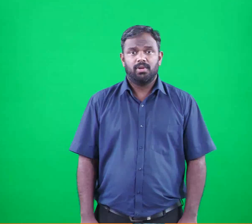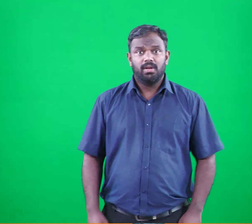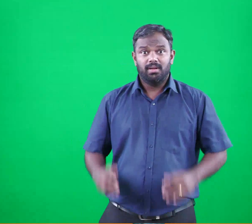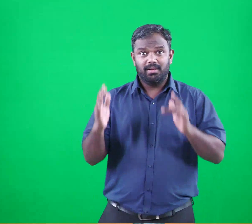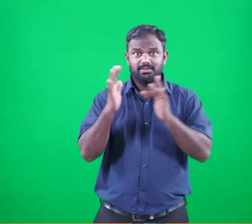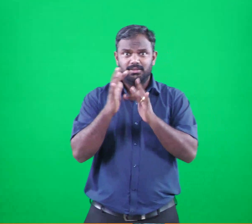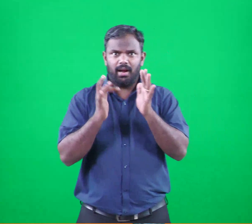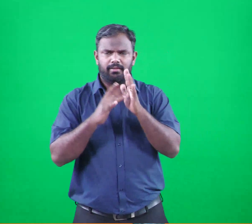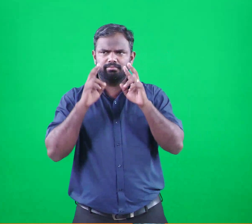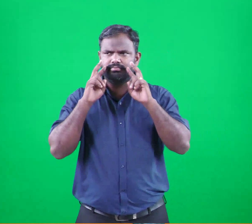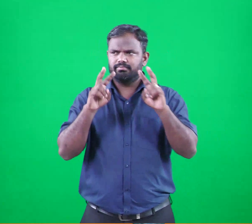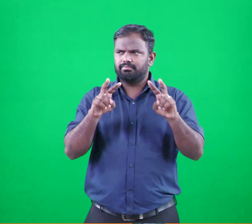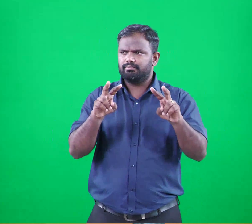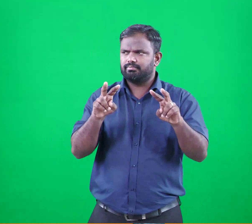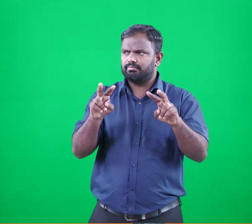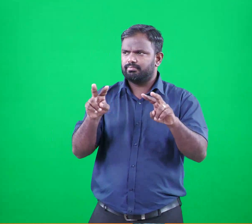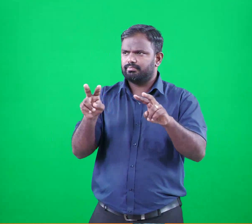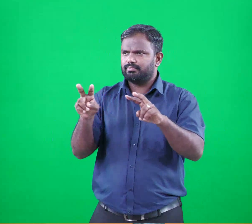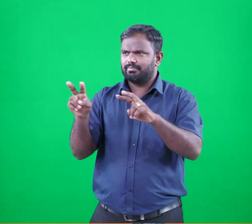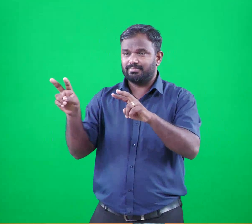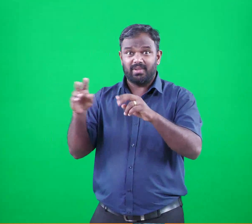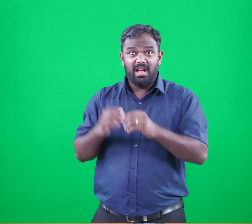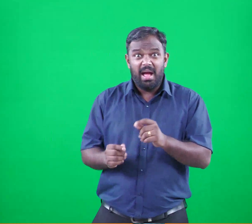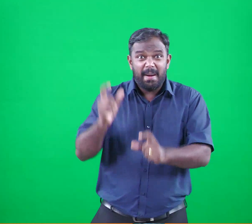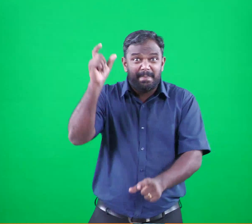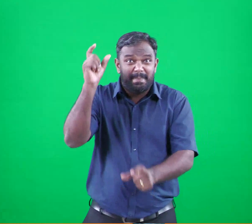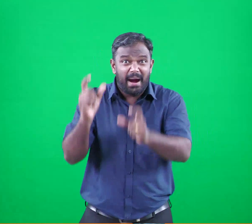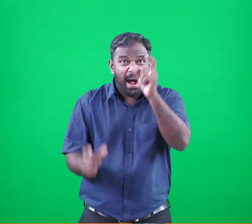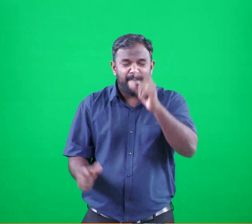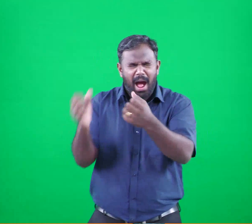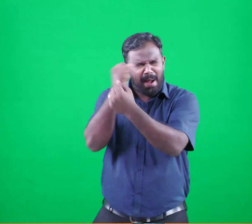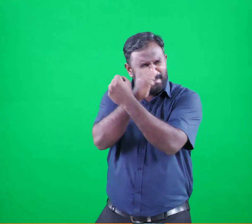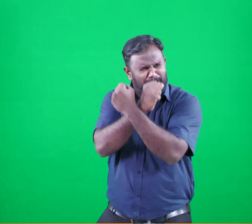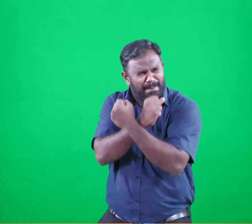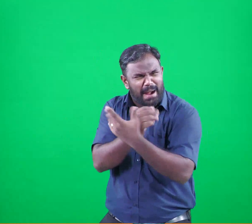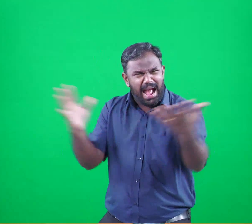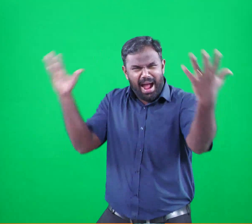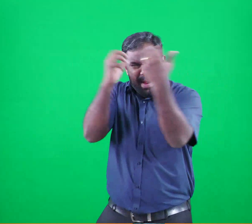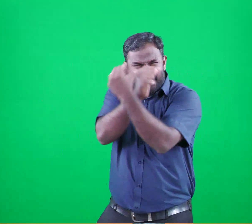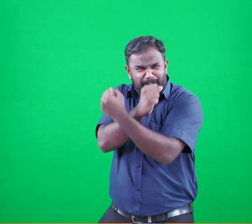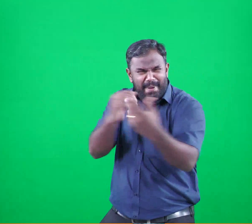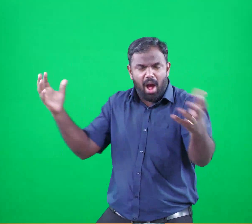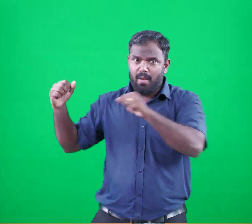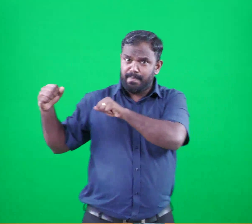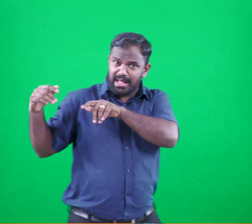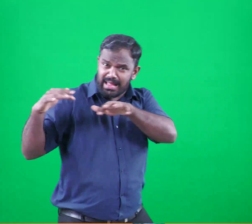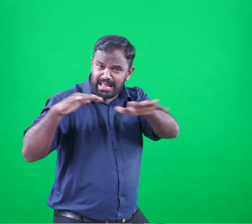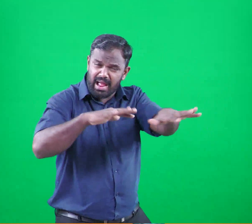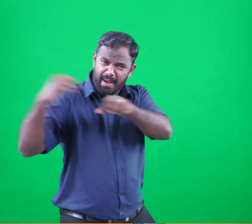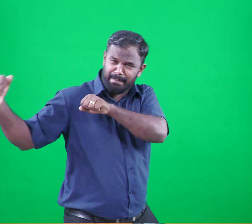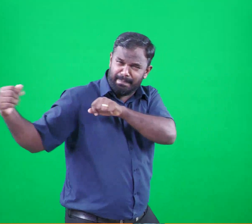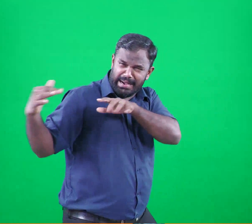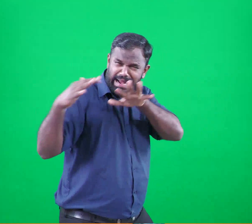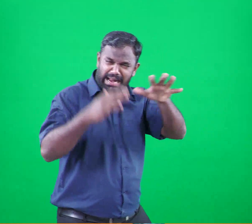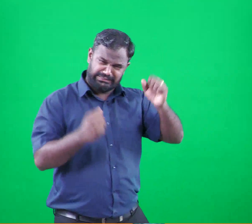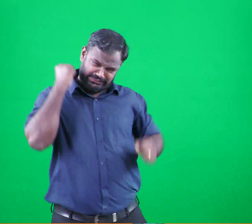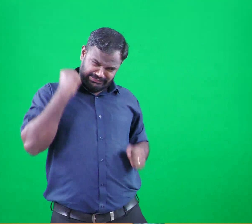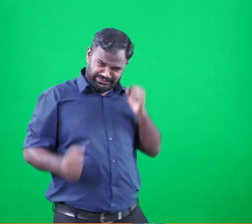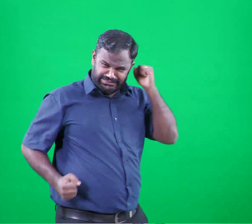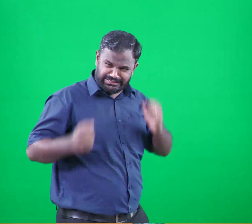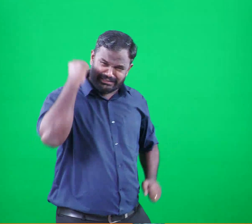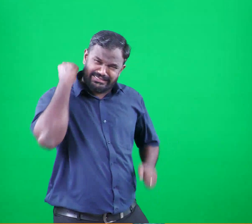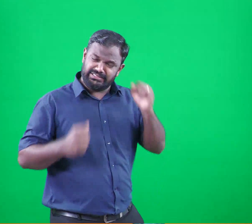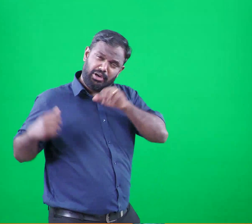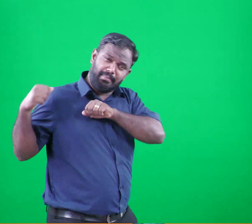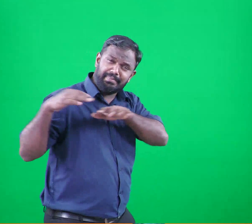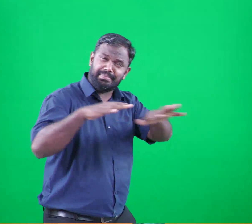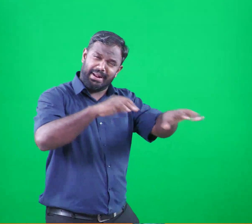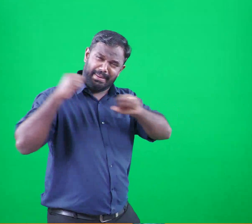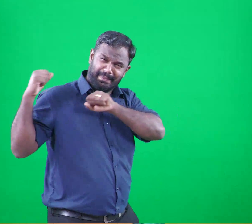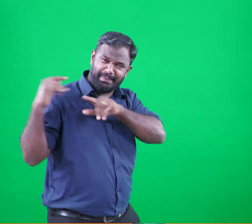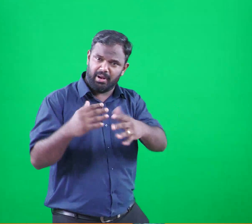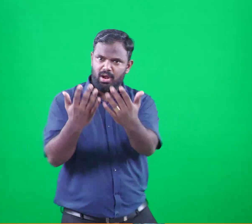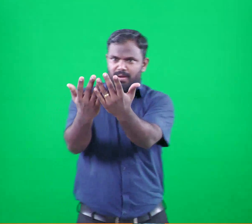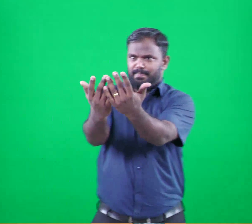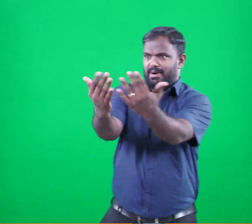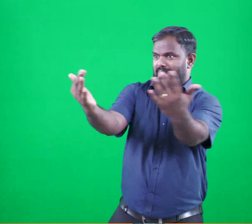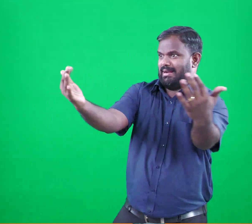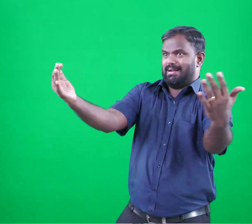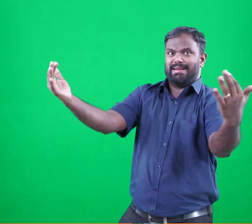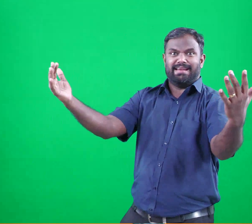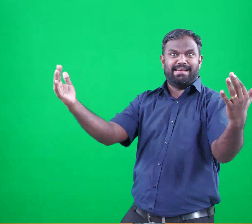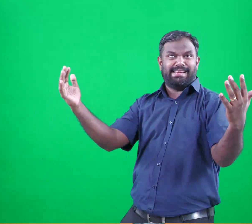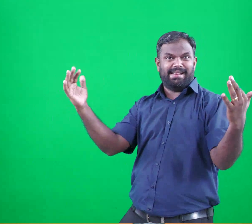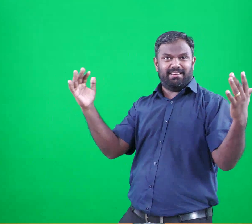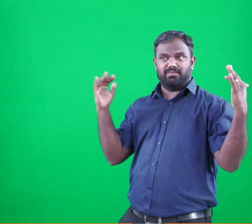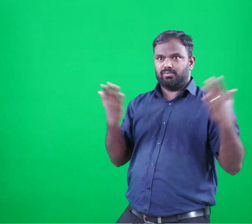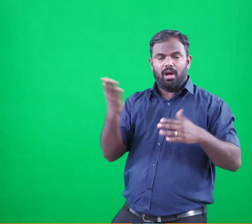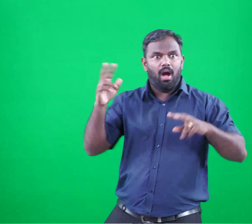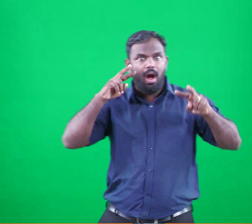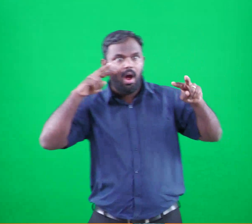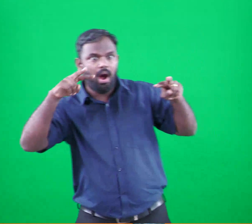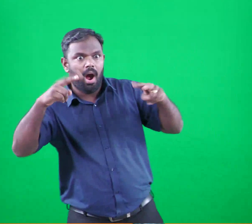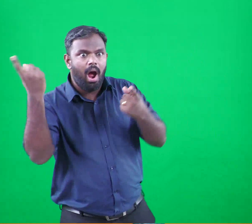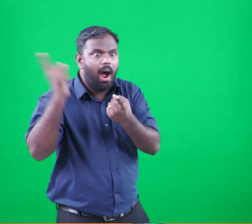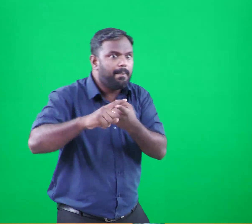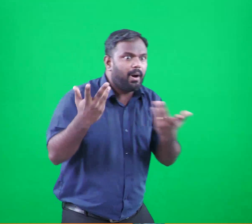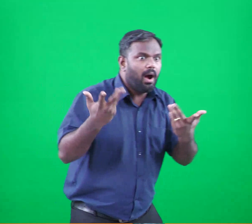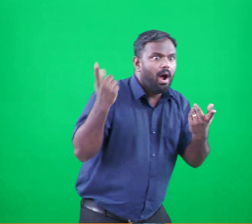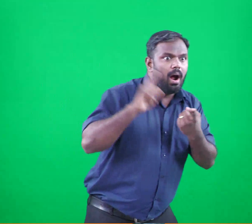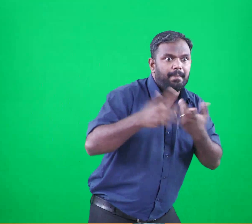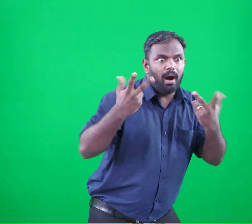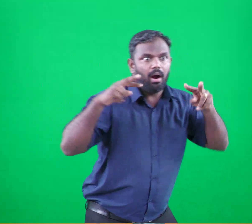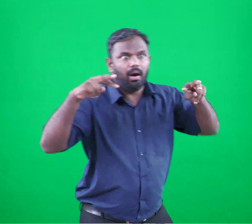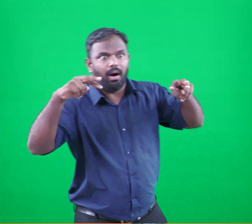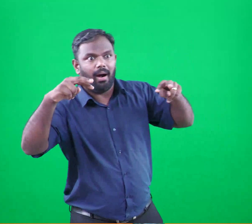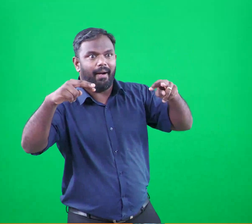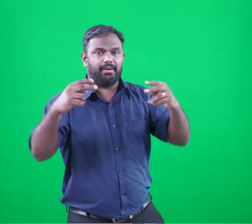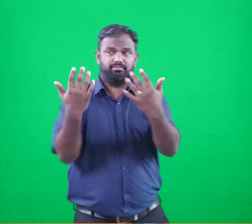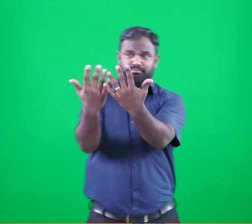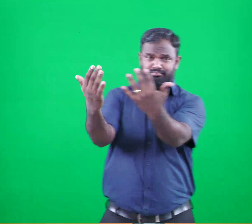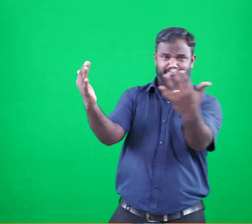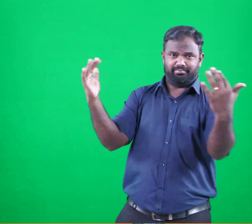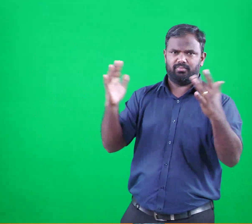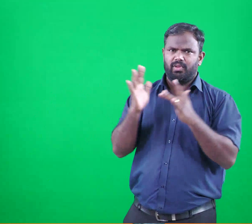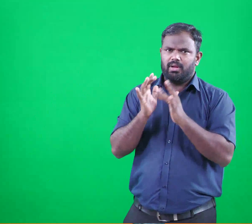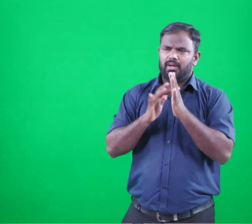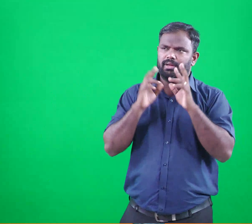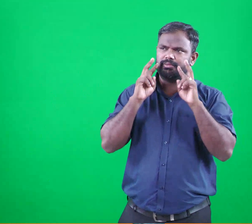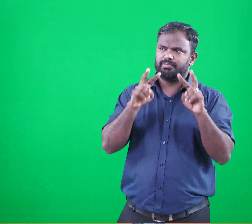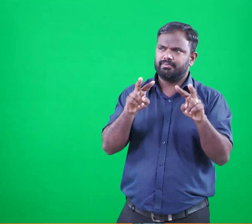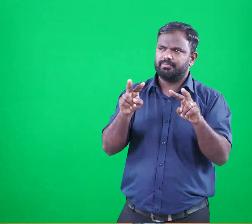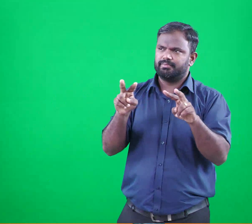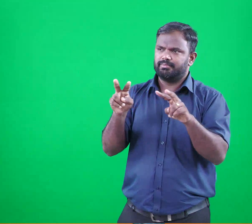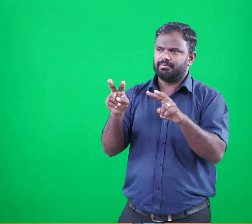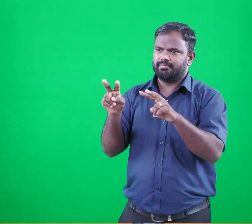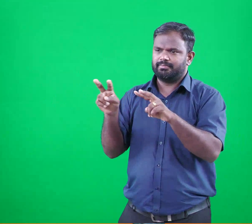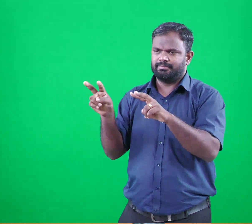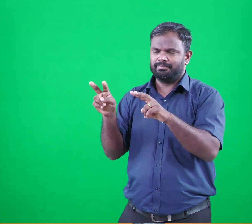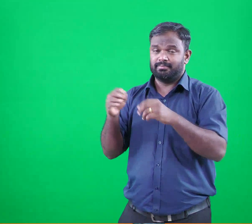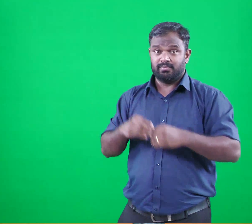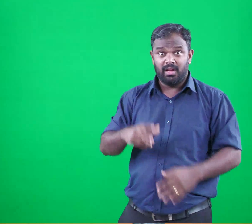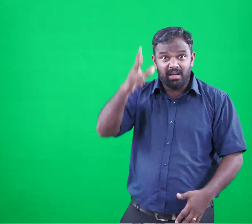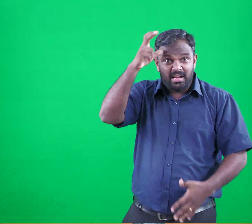When Jesus saw that a crowd had come running, He rebuked the unclean spirit.